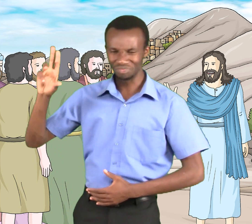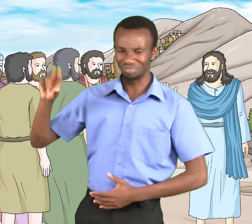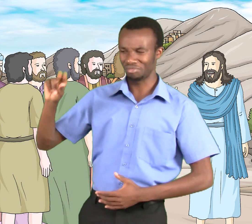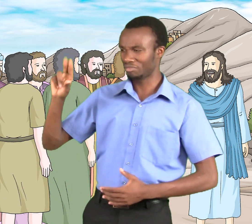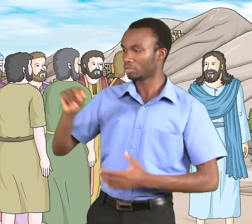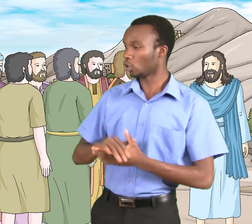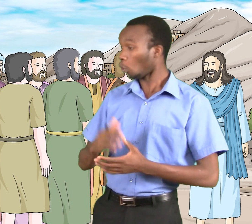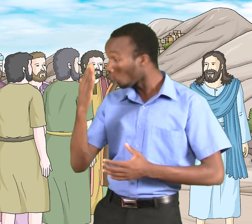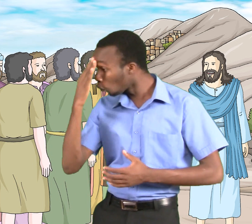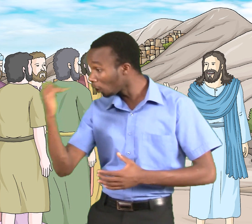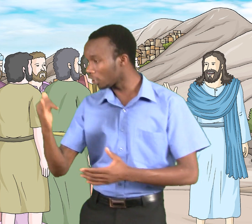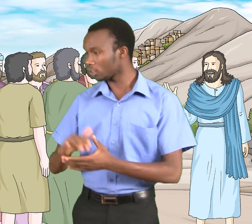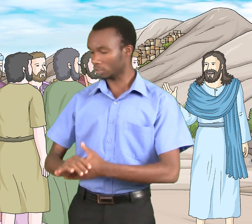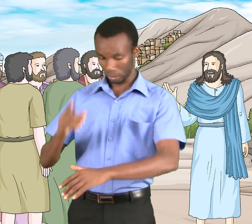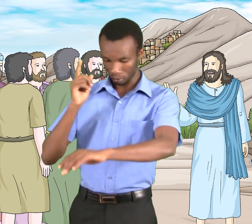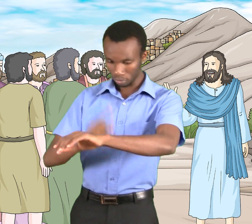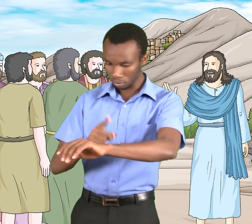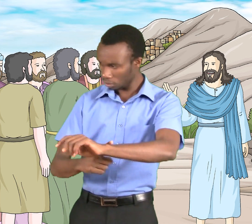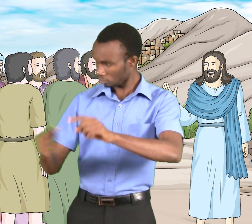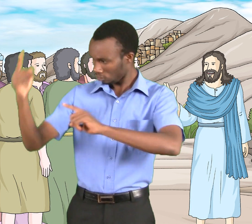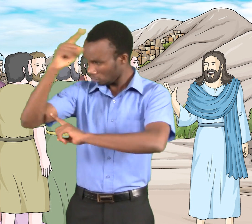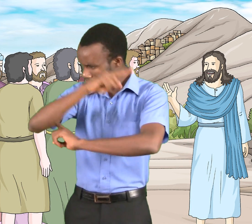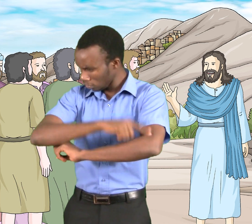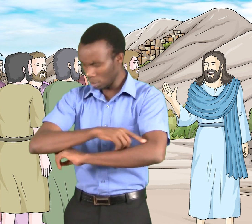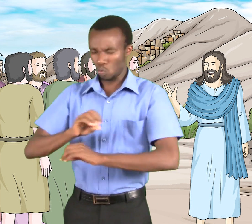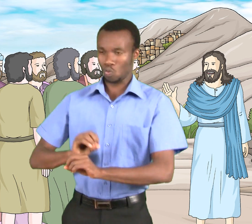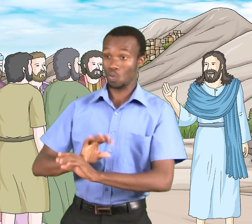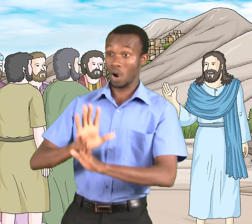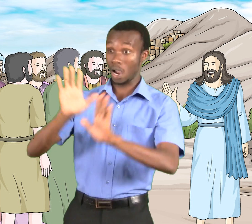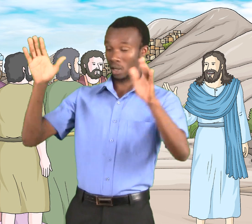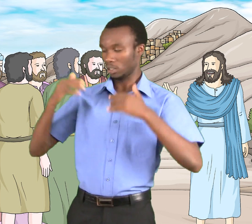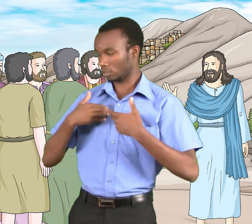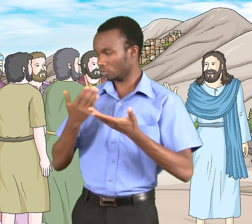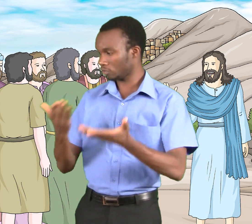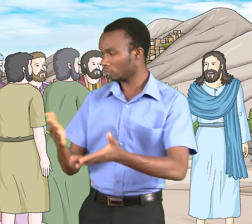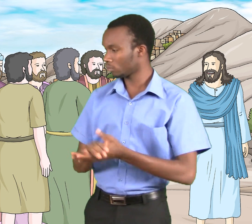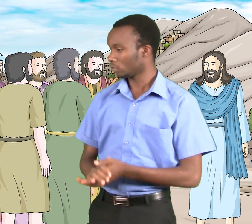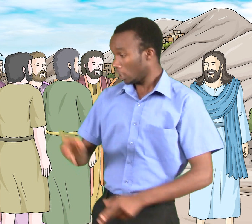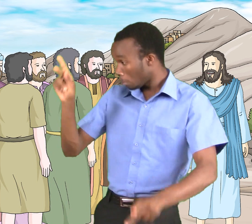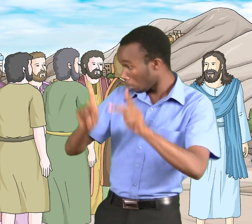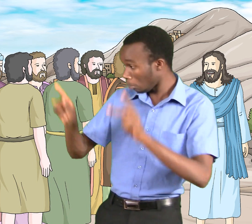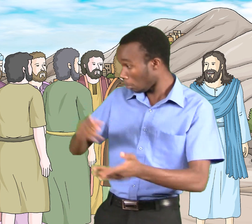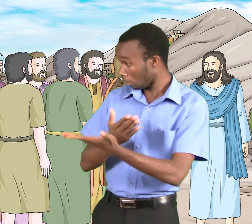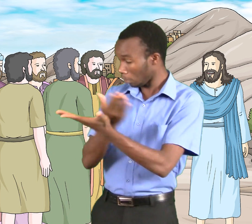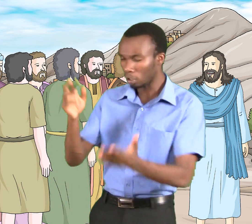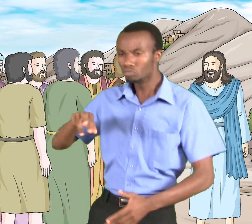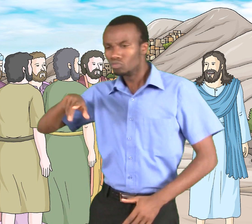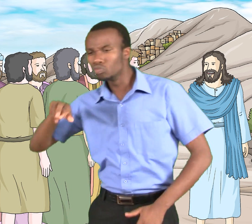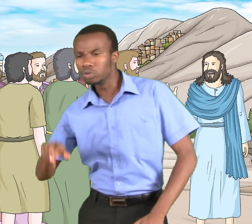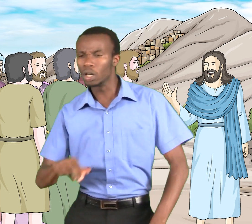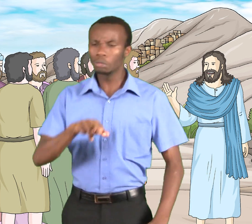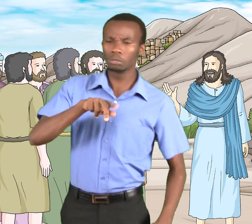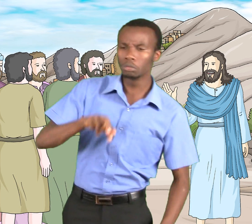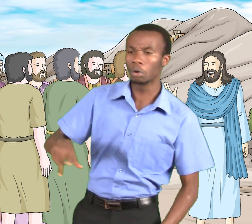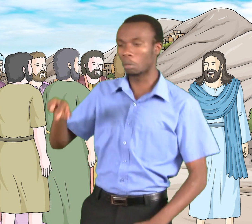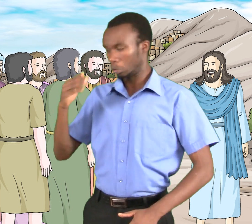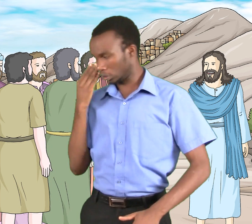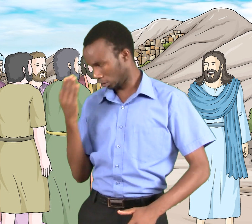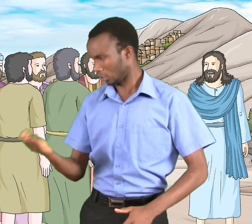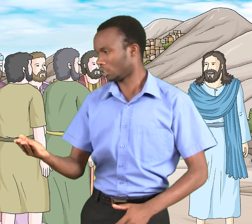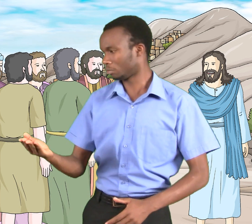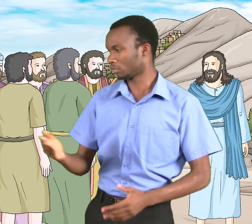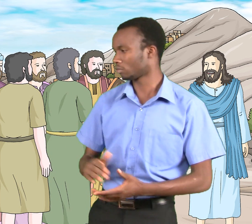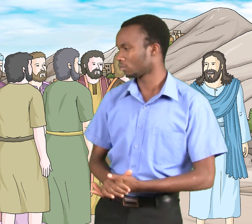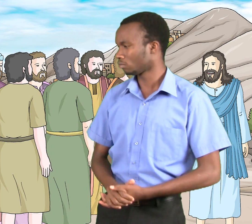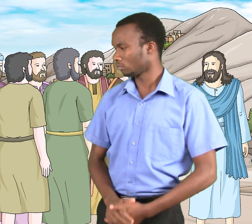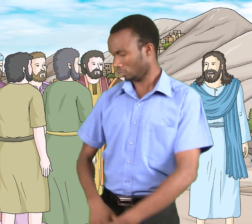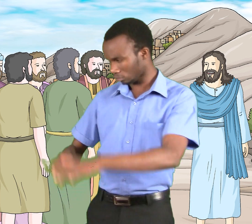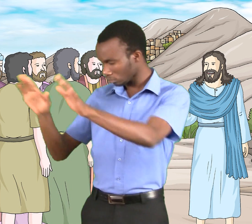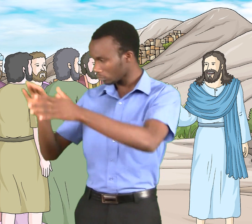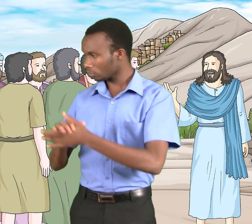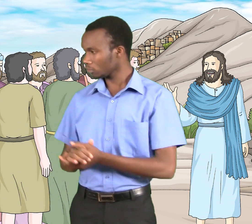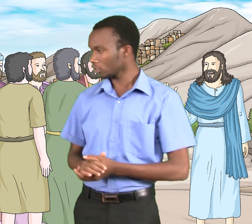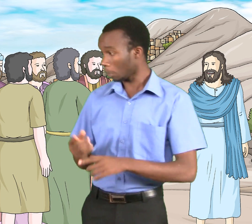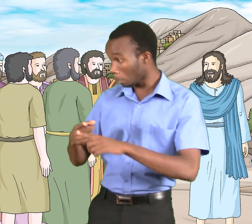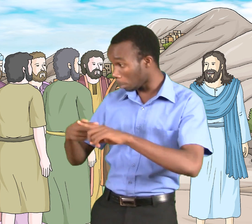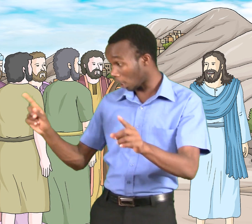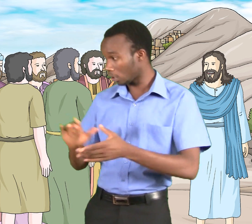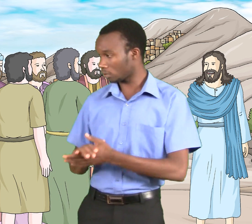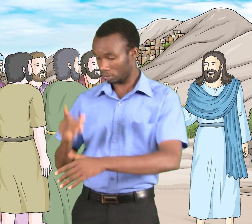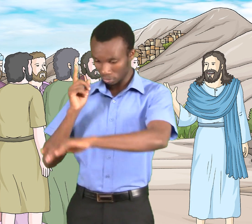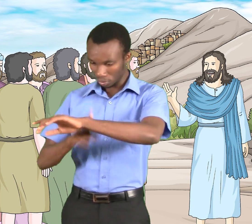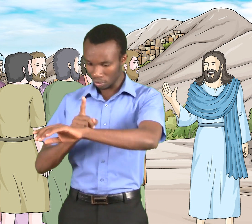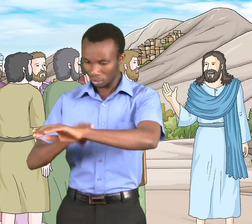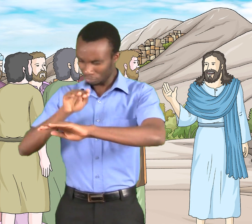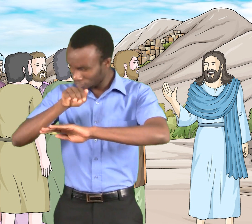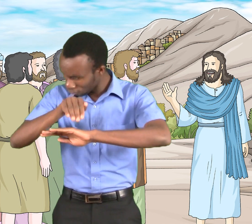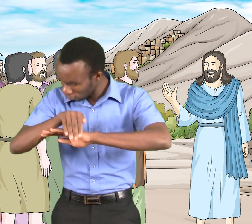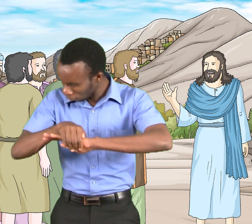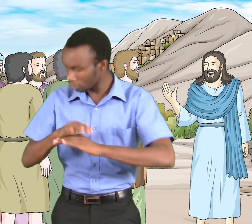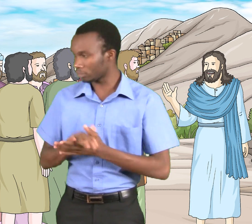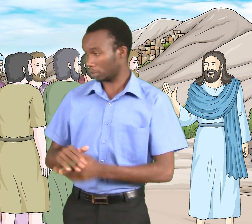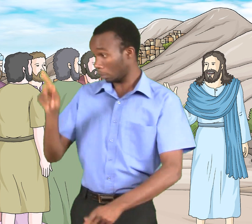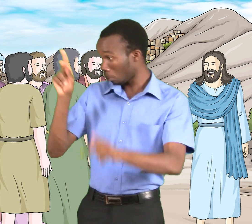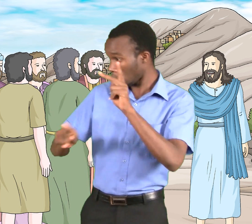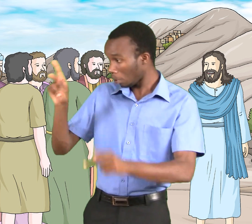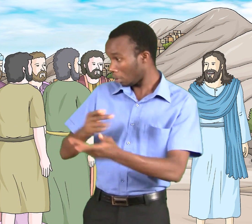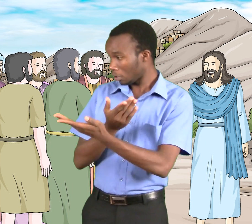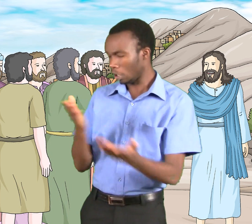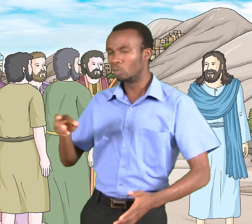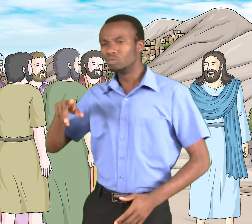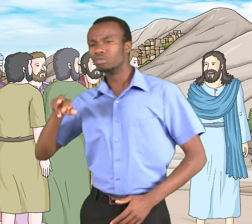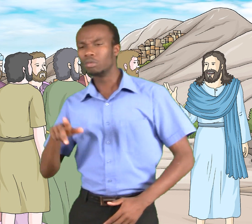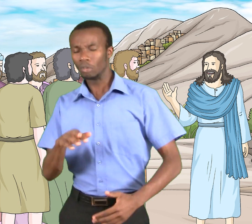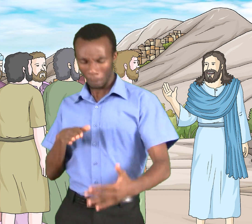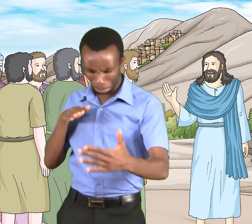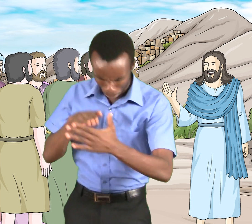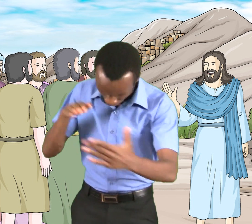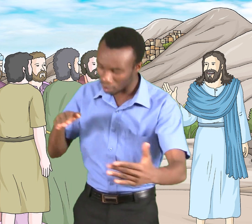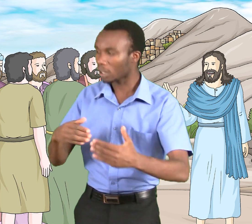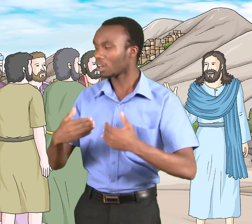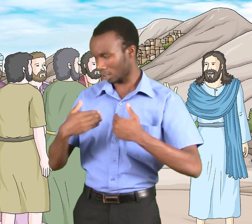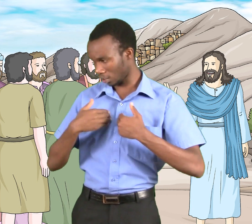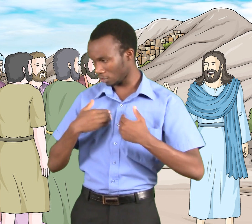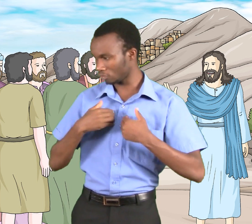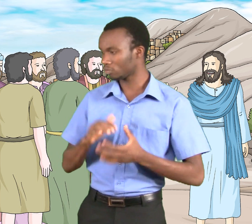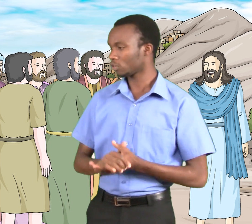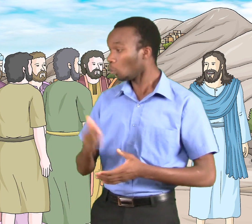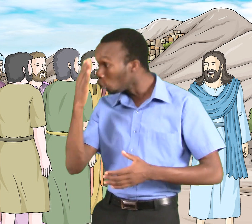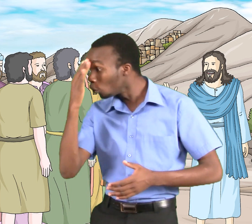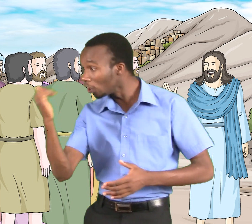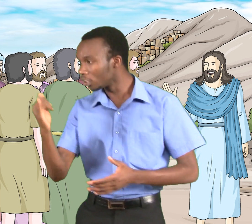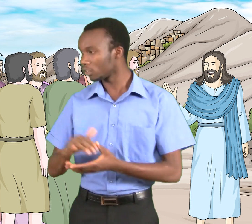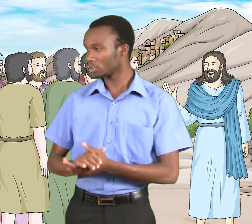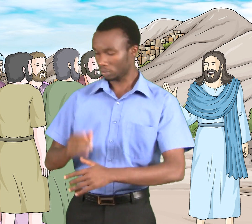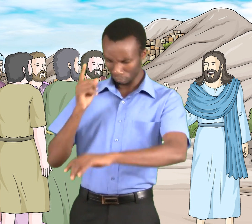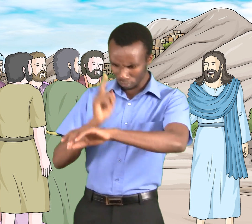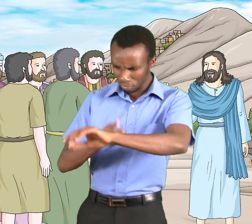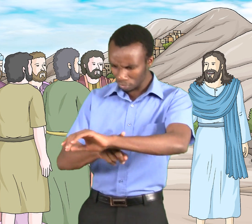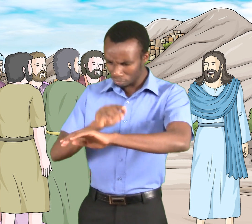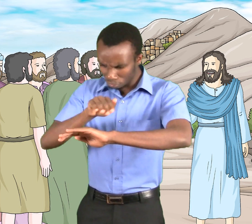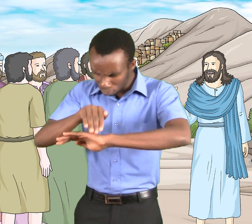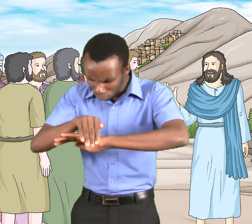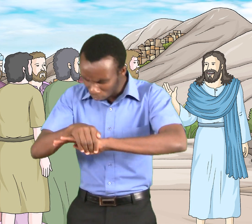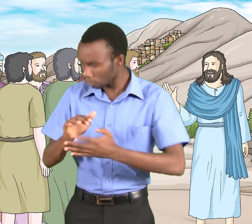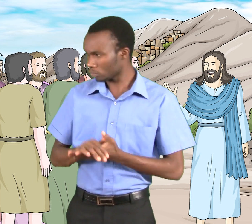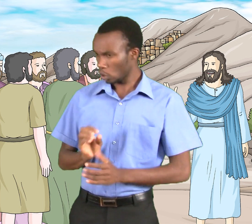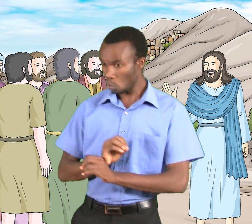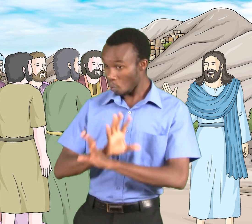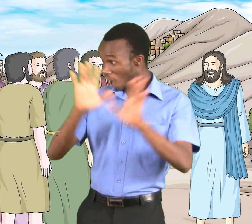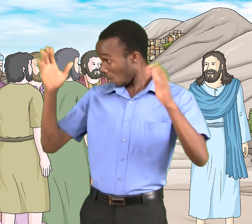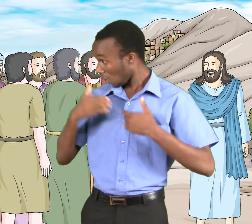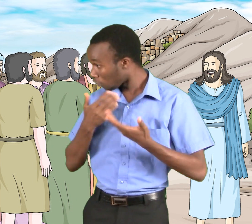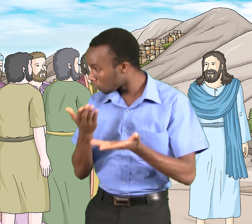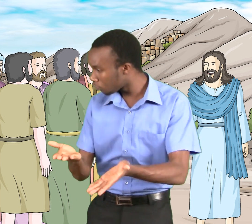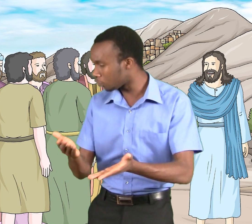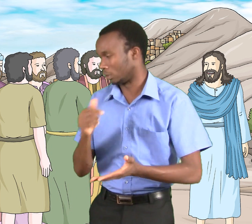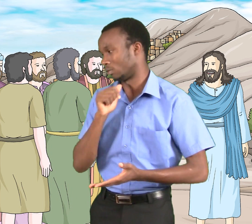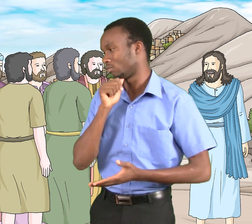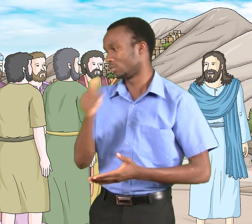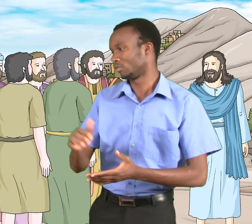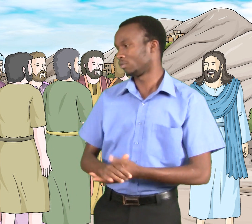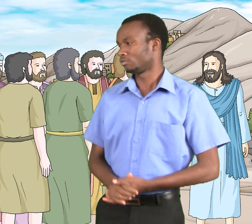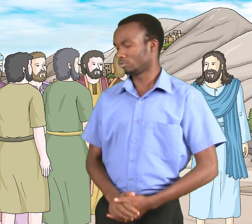But if anyone walks at night, he will stumble, because he has no light.”